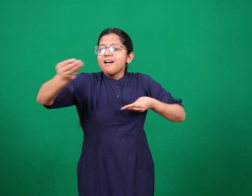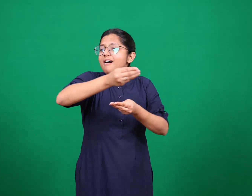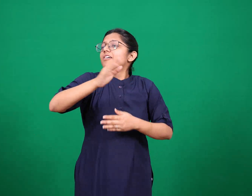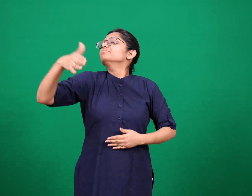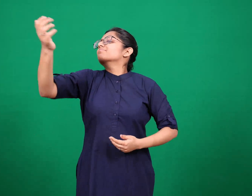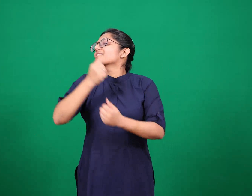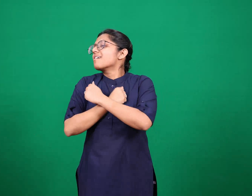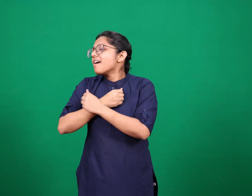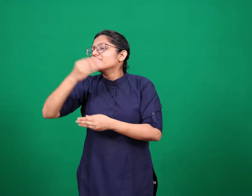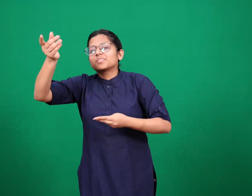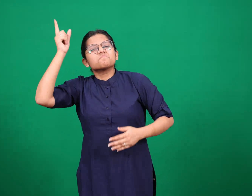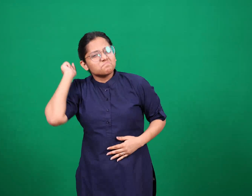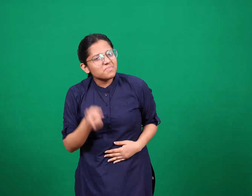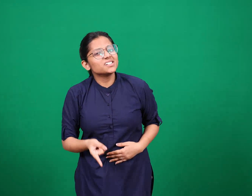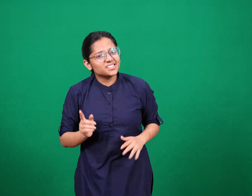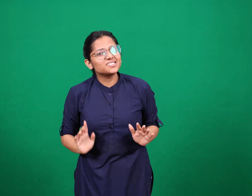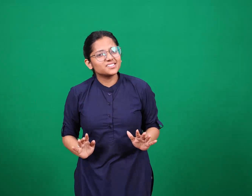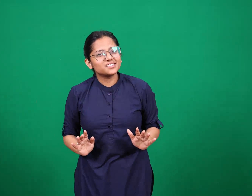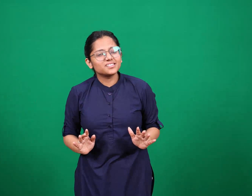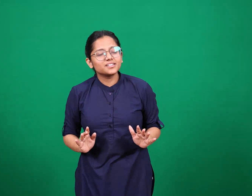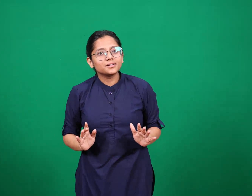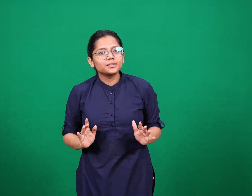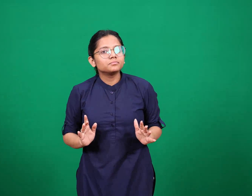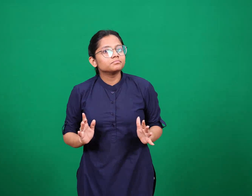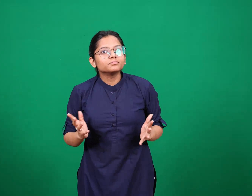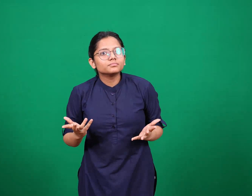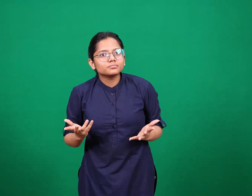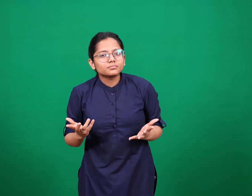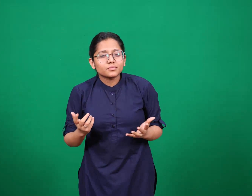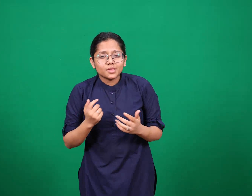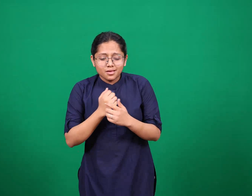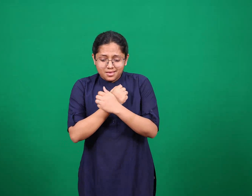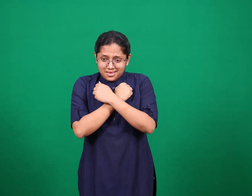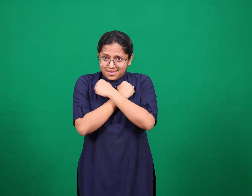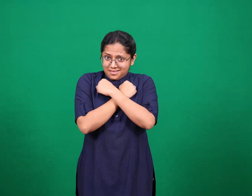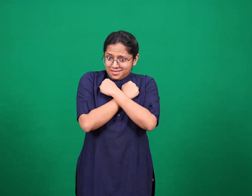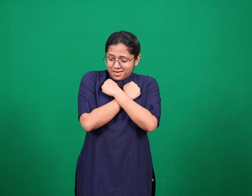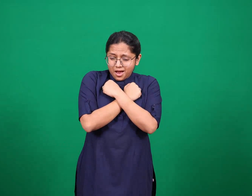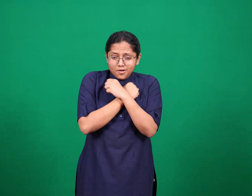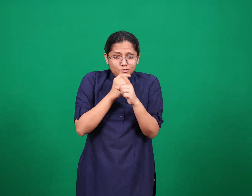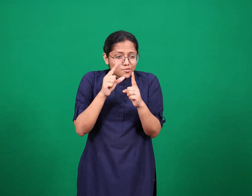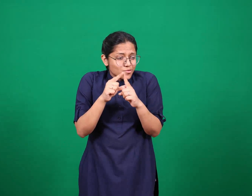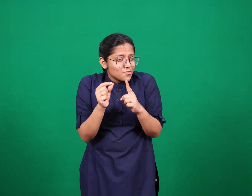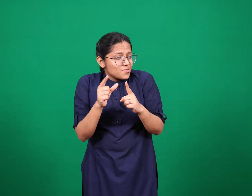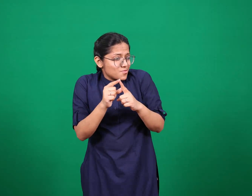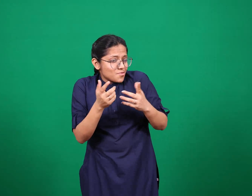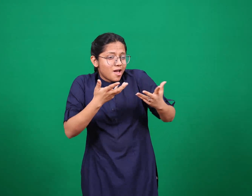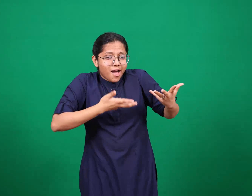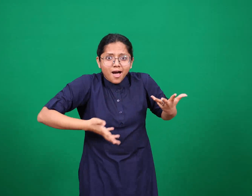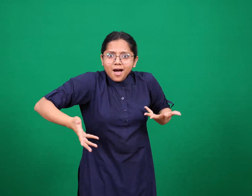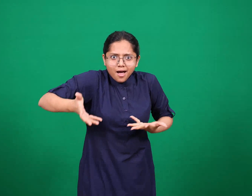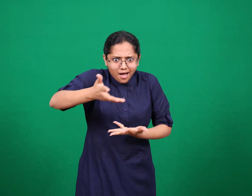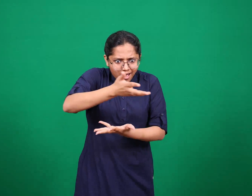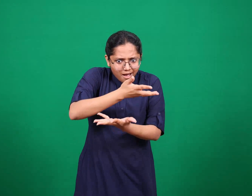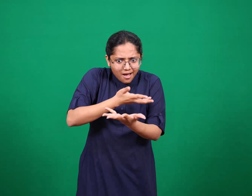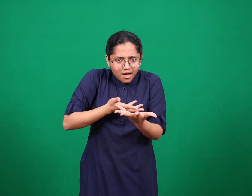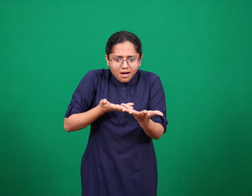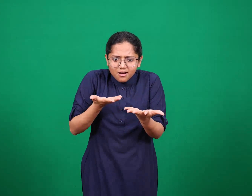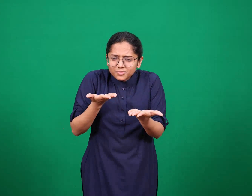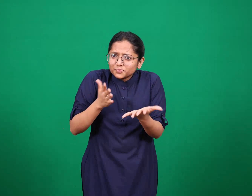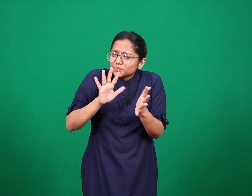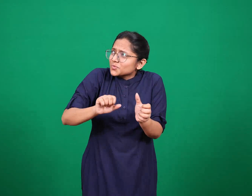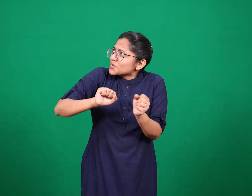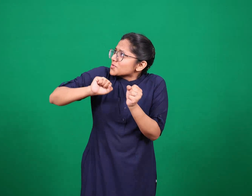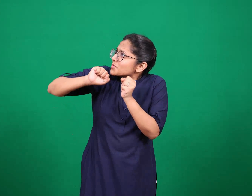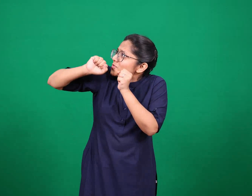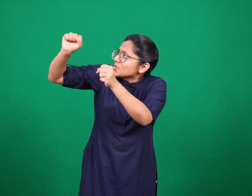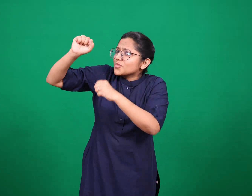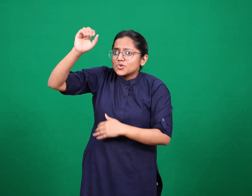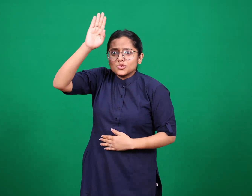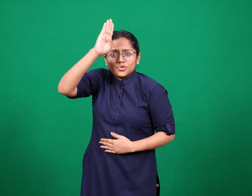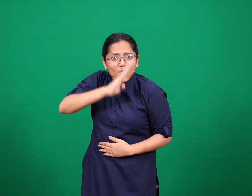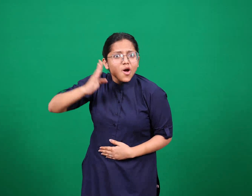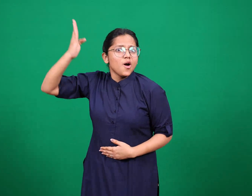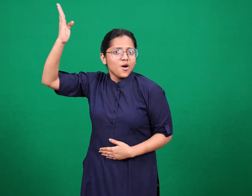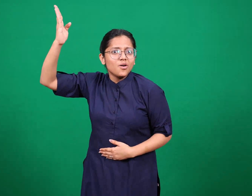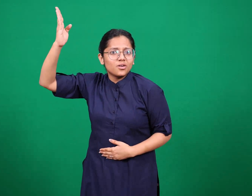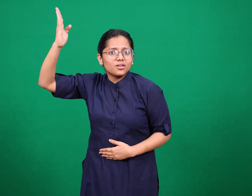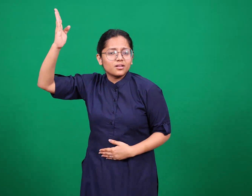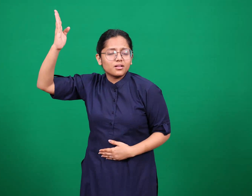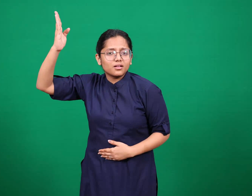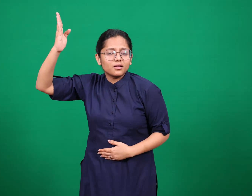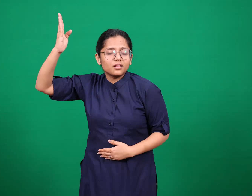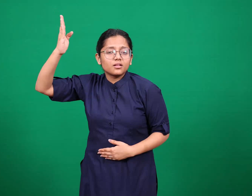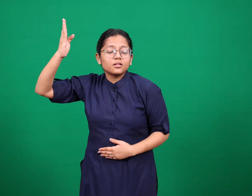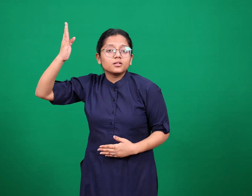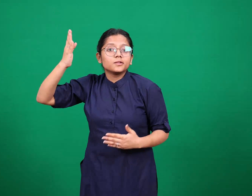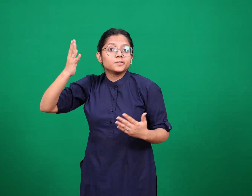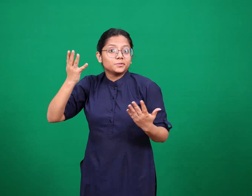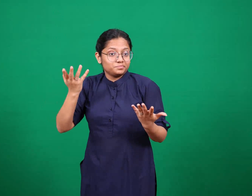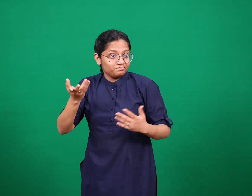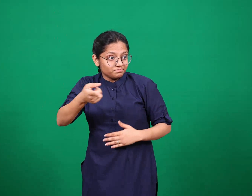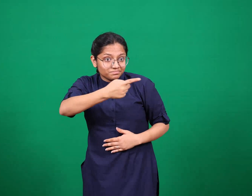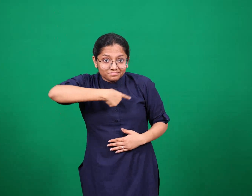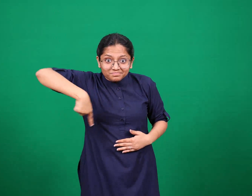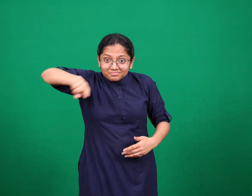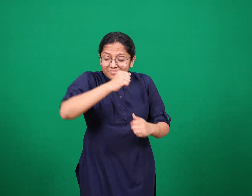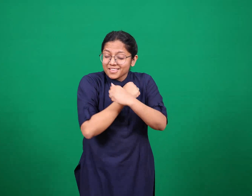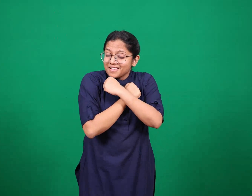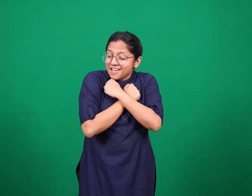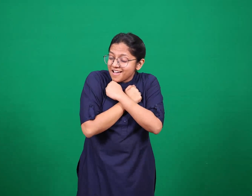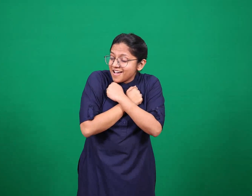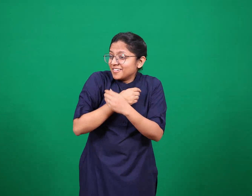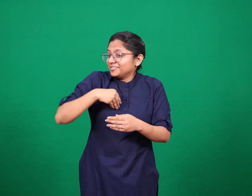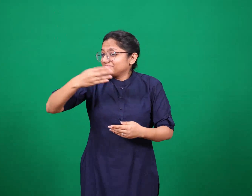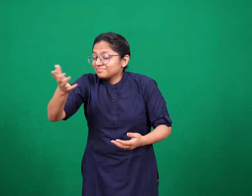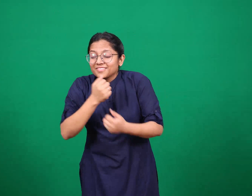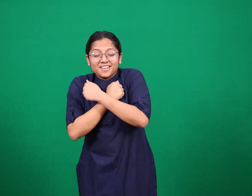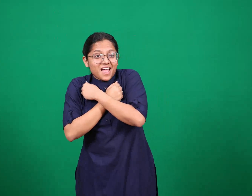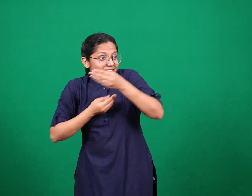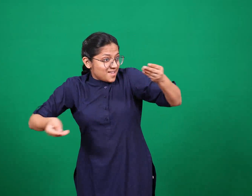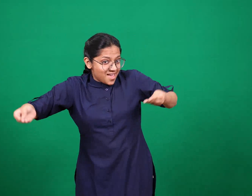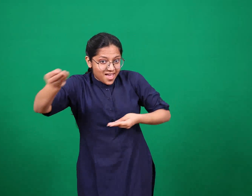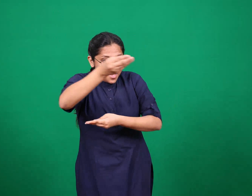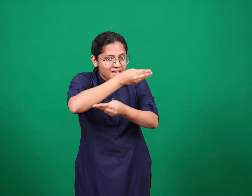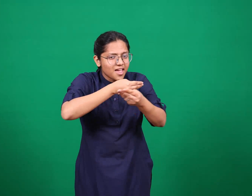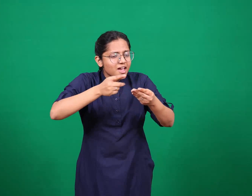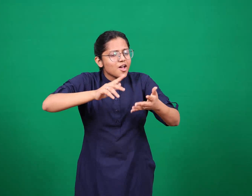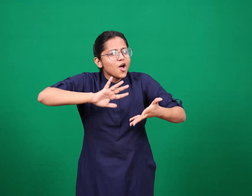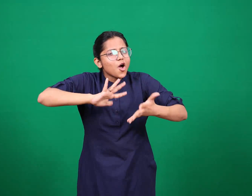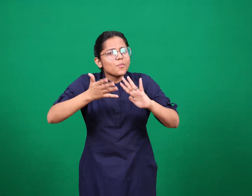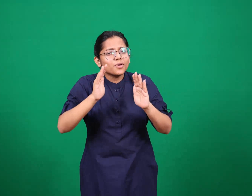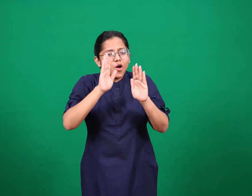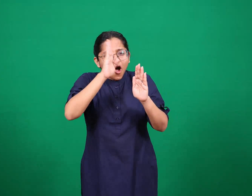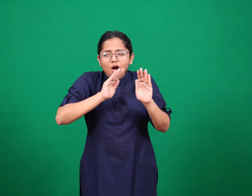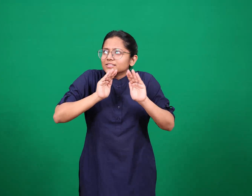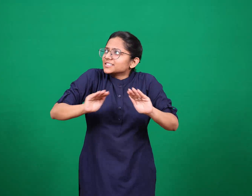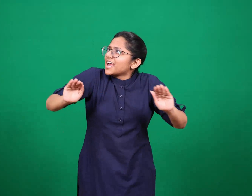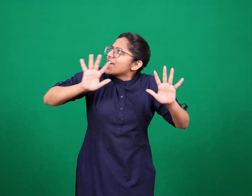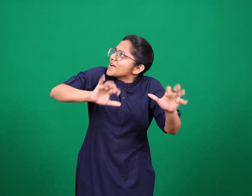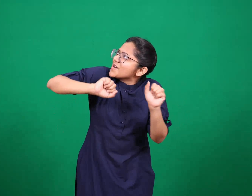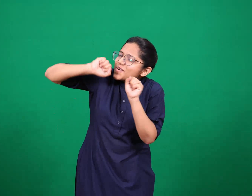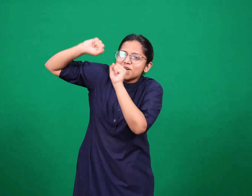Everyone who loves has been born of God and knows God.